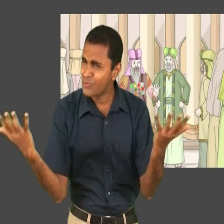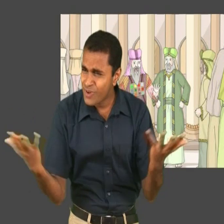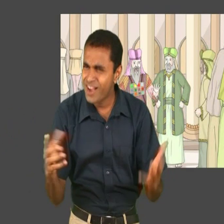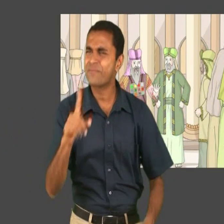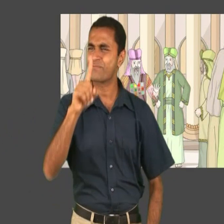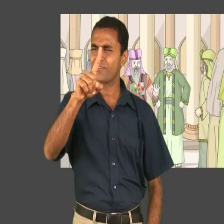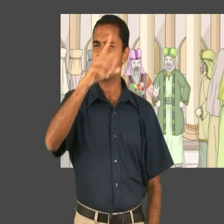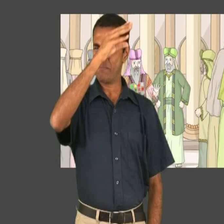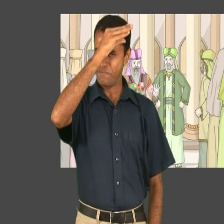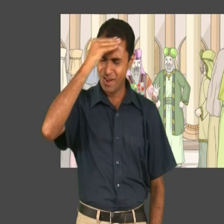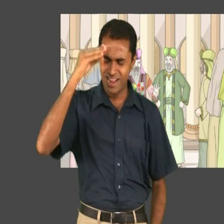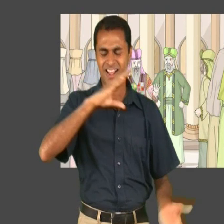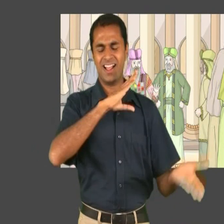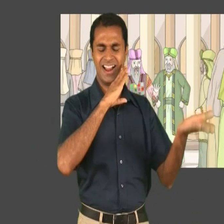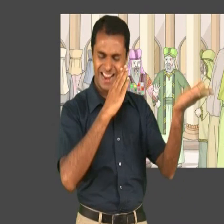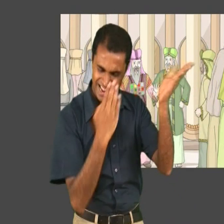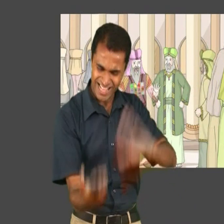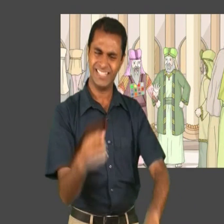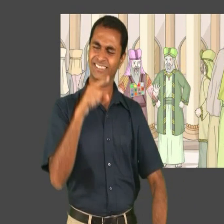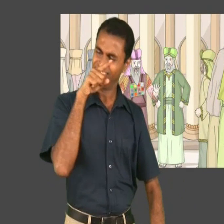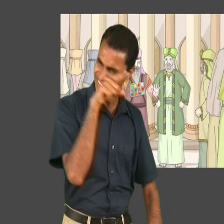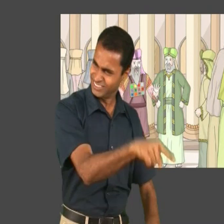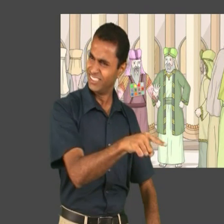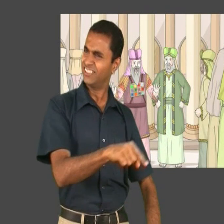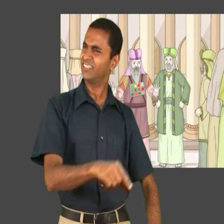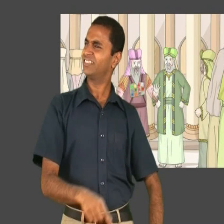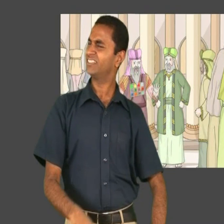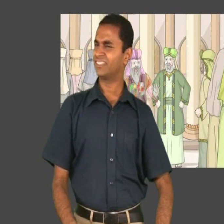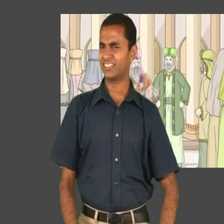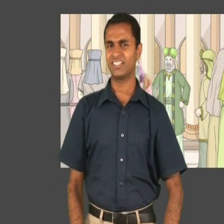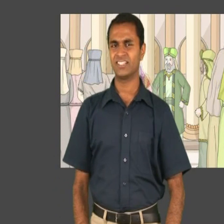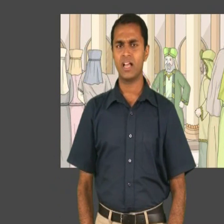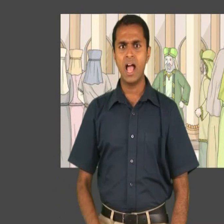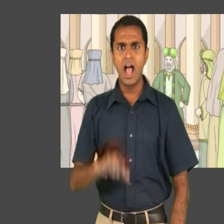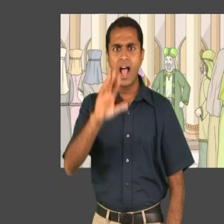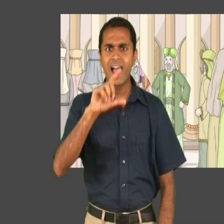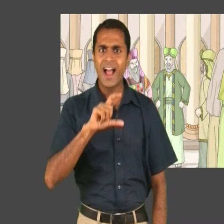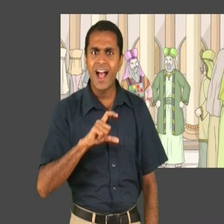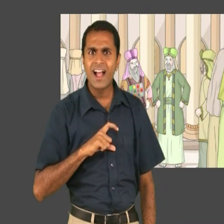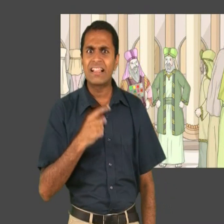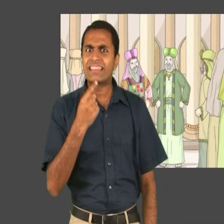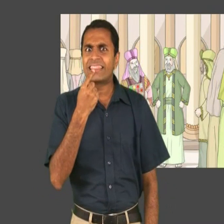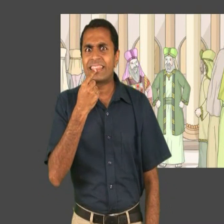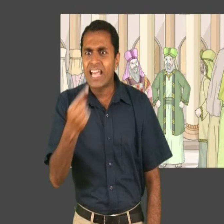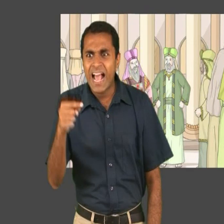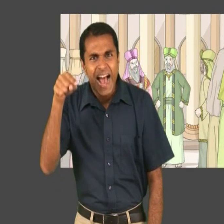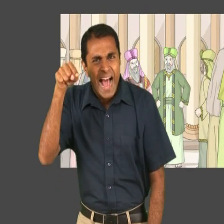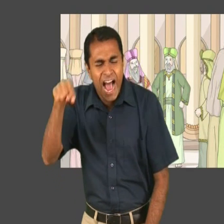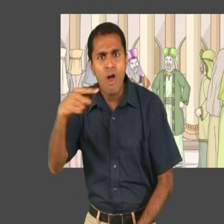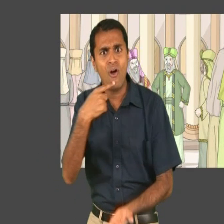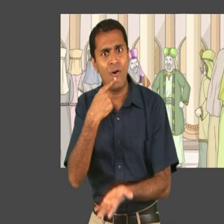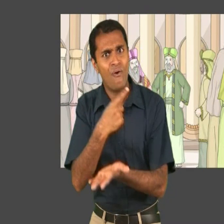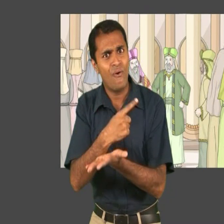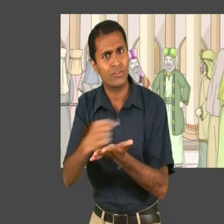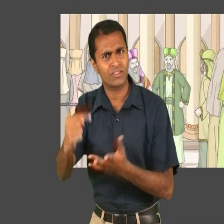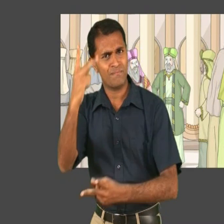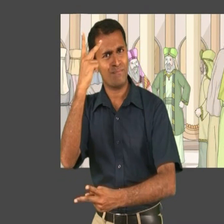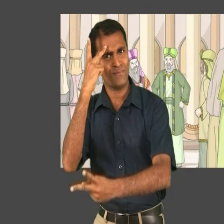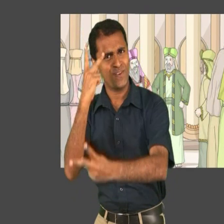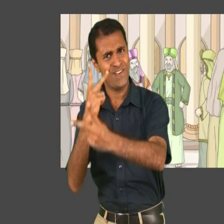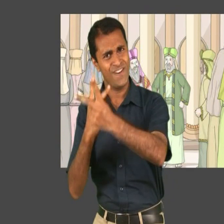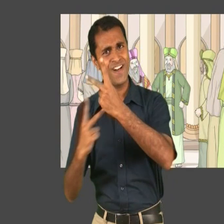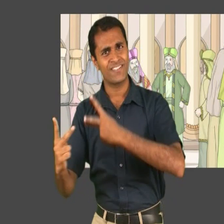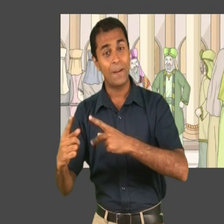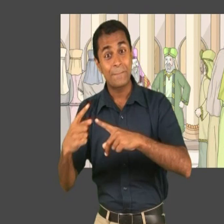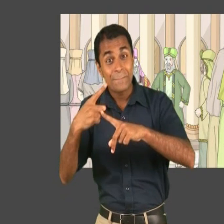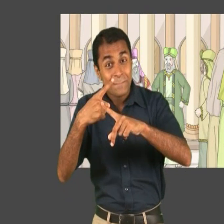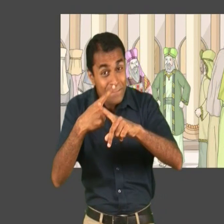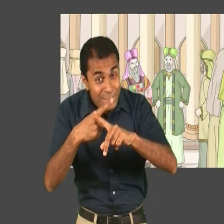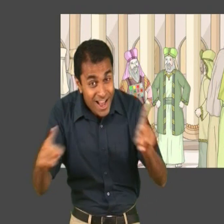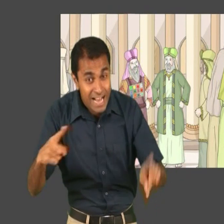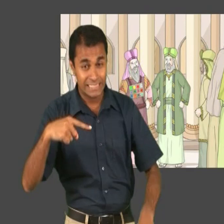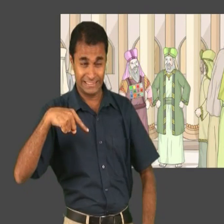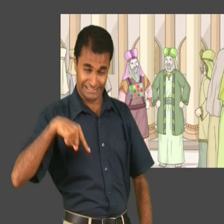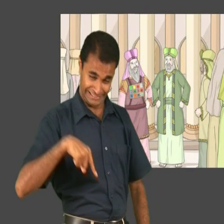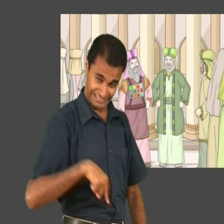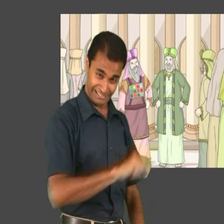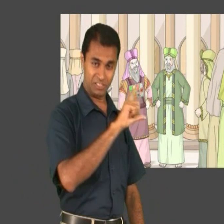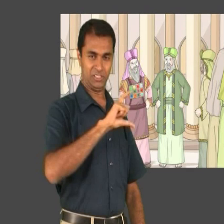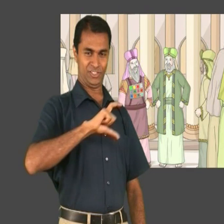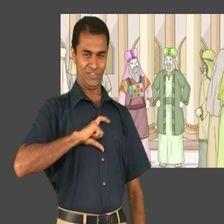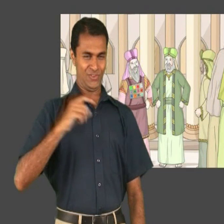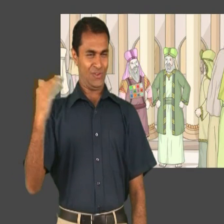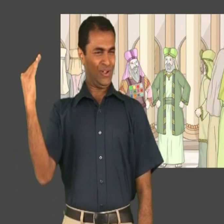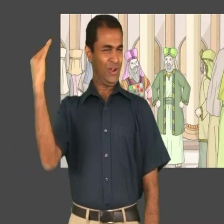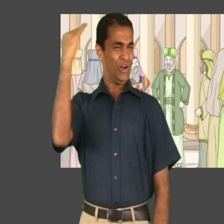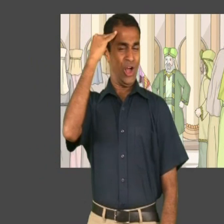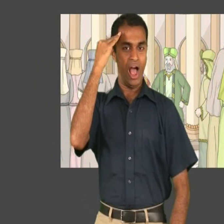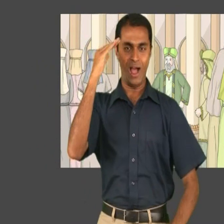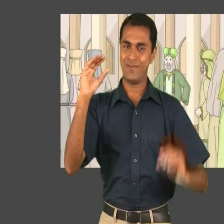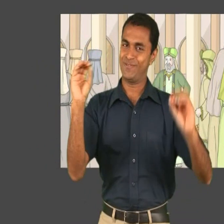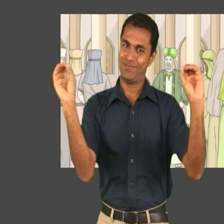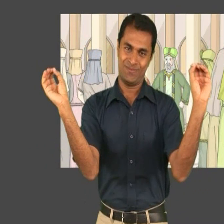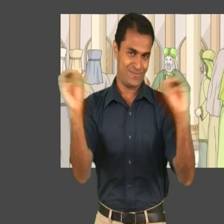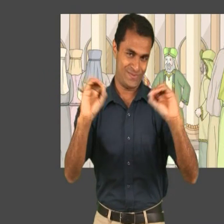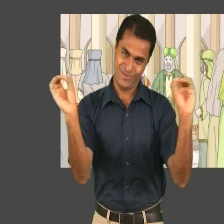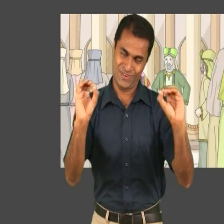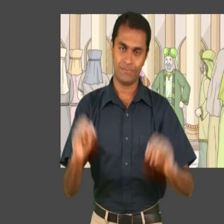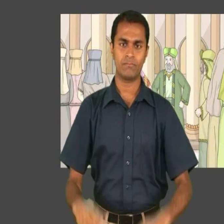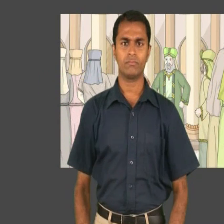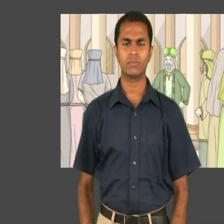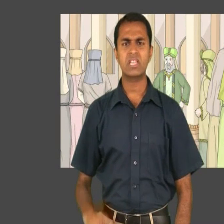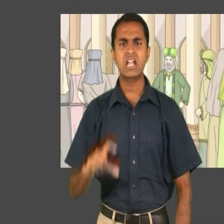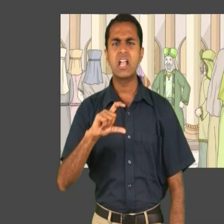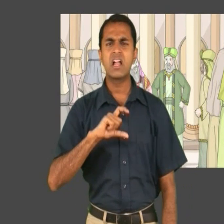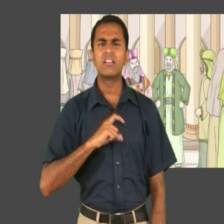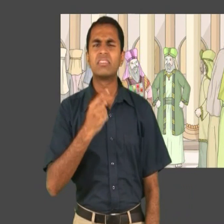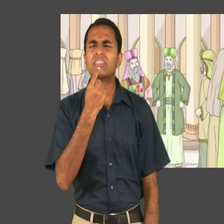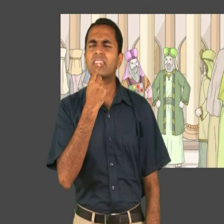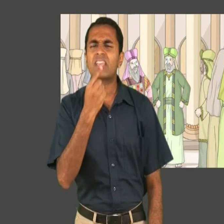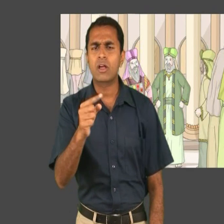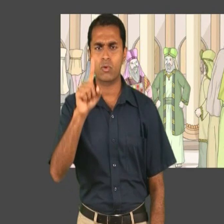Caiaphas did not say this on his own.